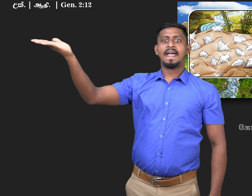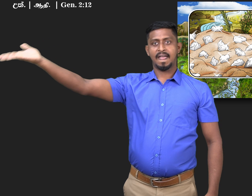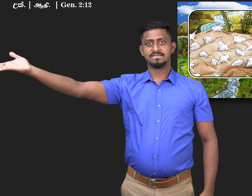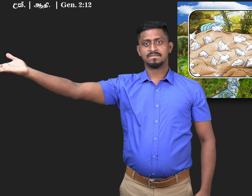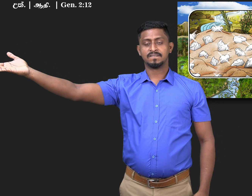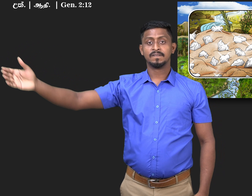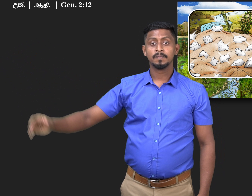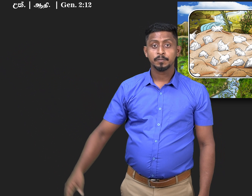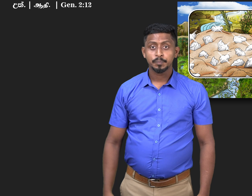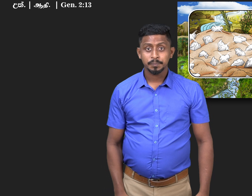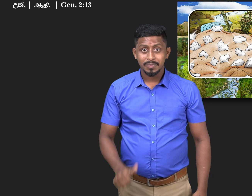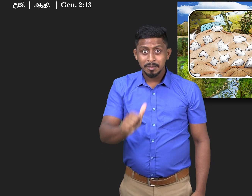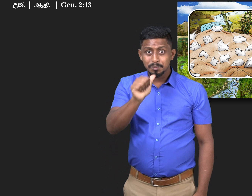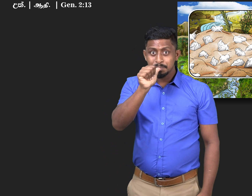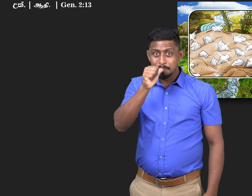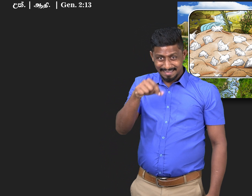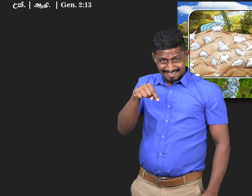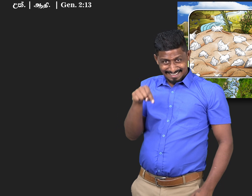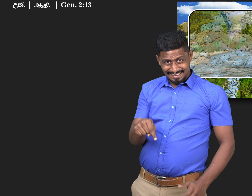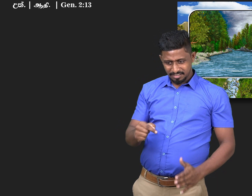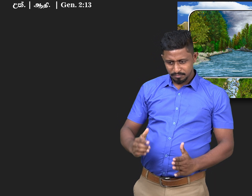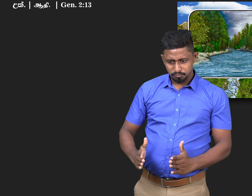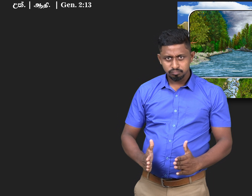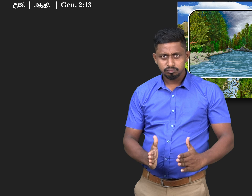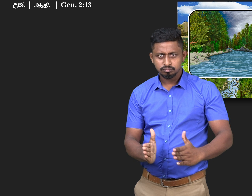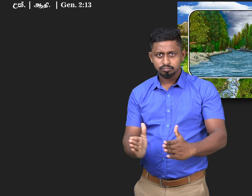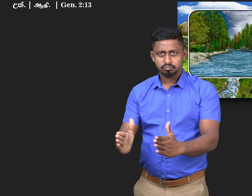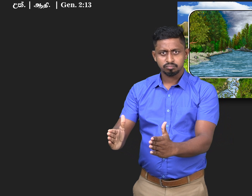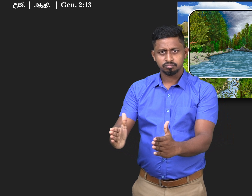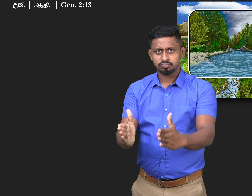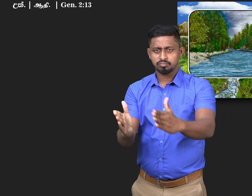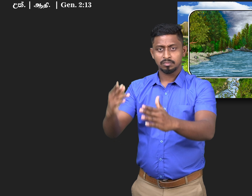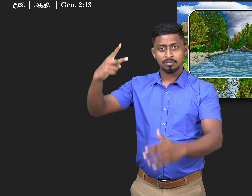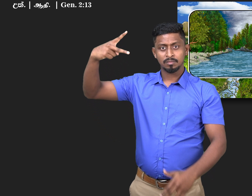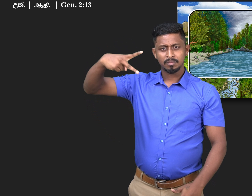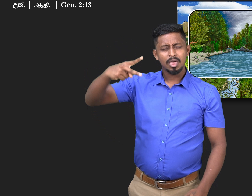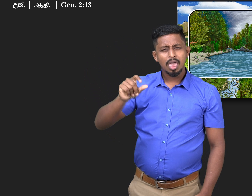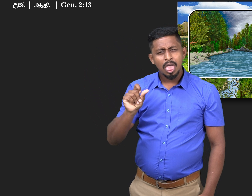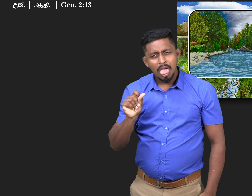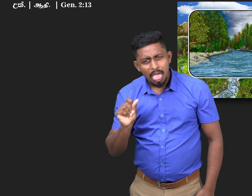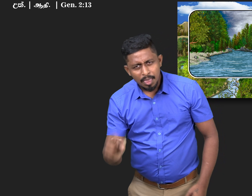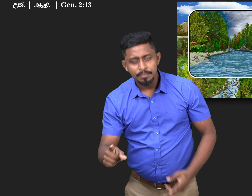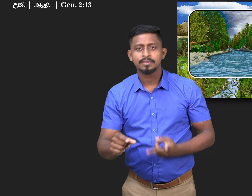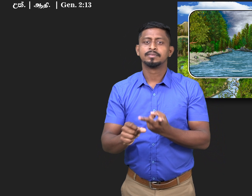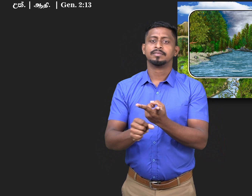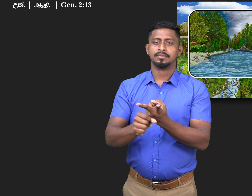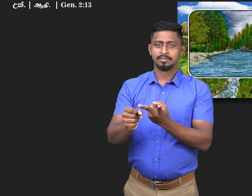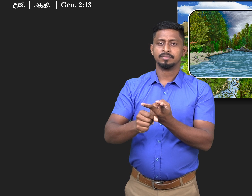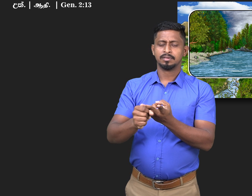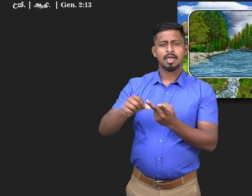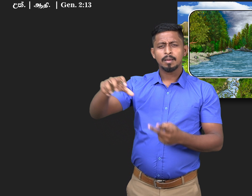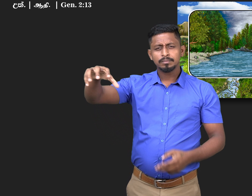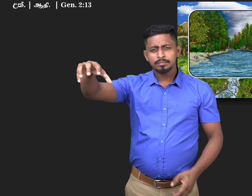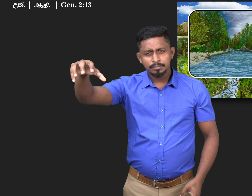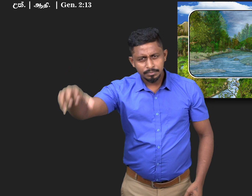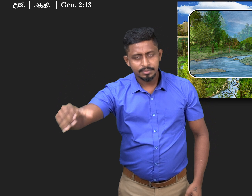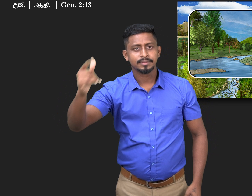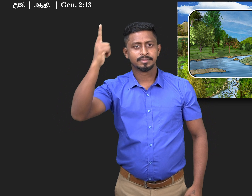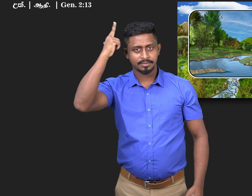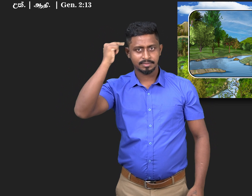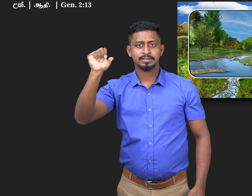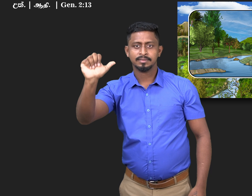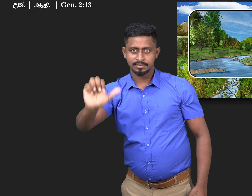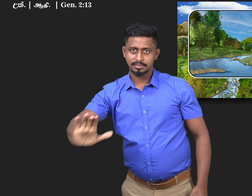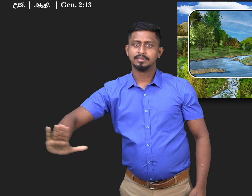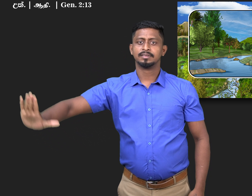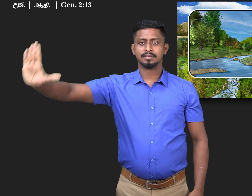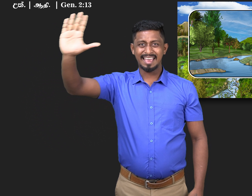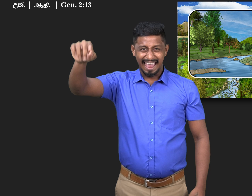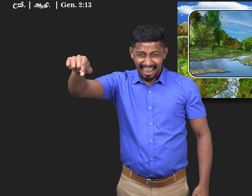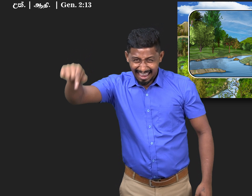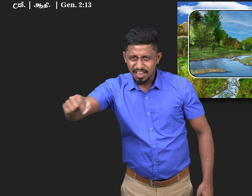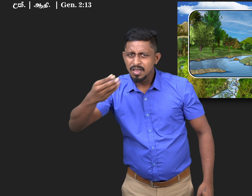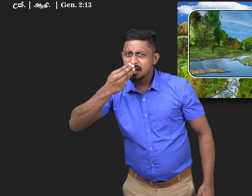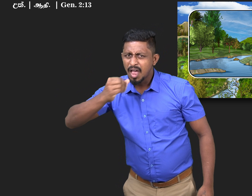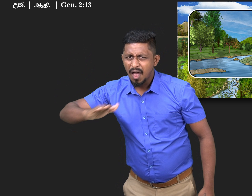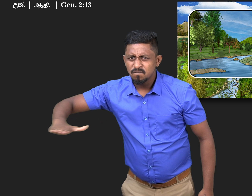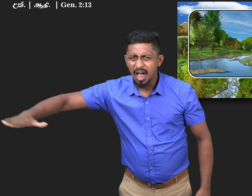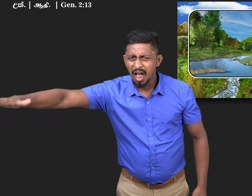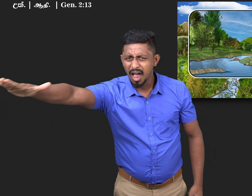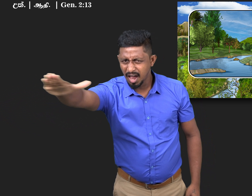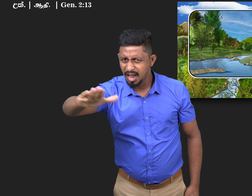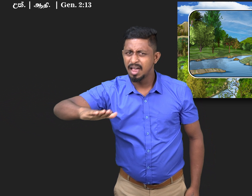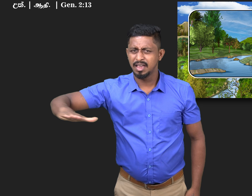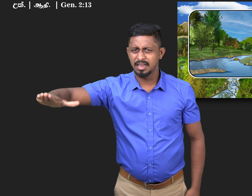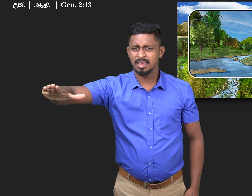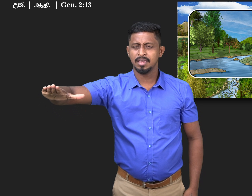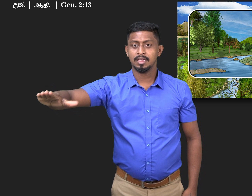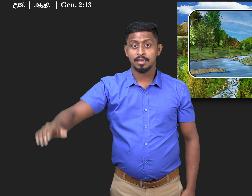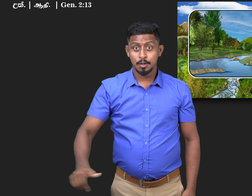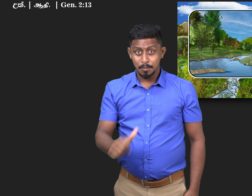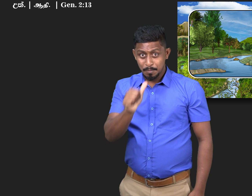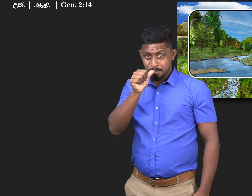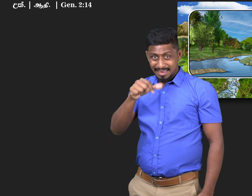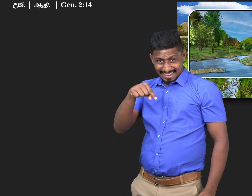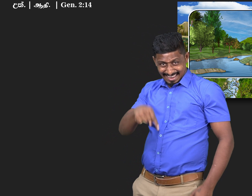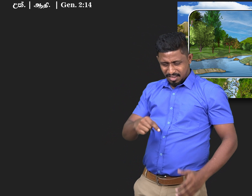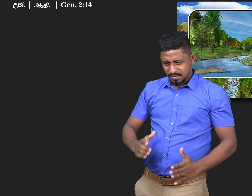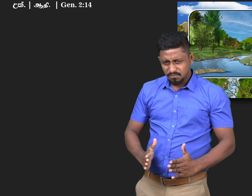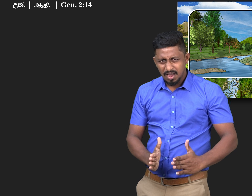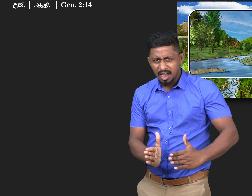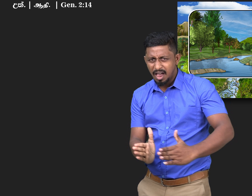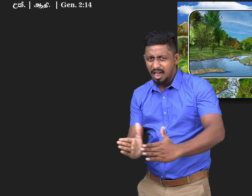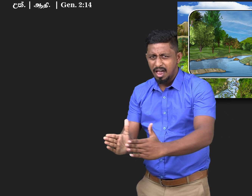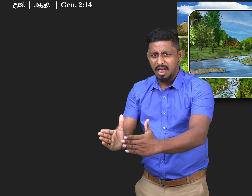The name of the second river is Gihon; it winds through the whole land of Cush.